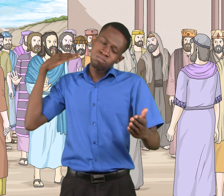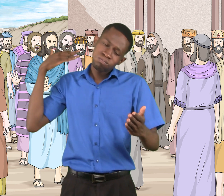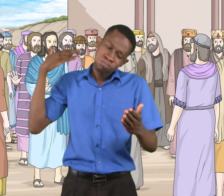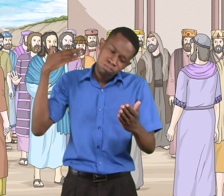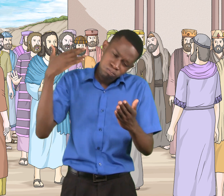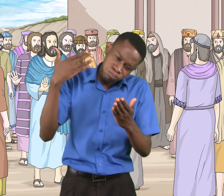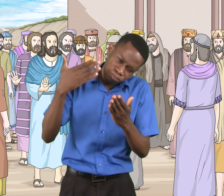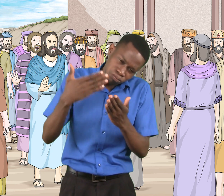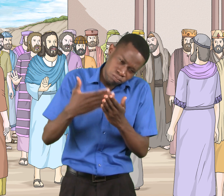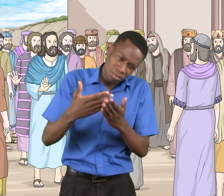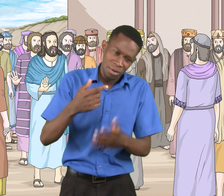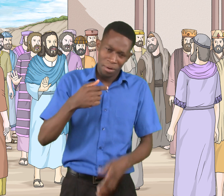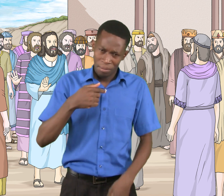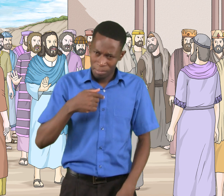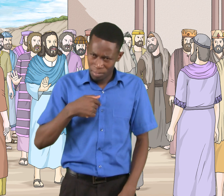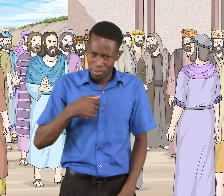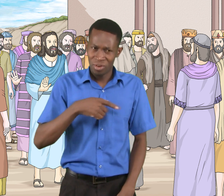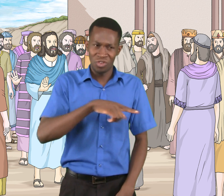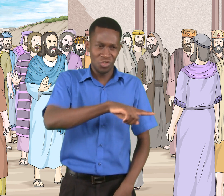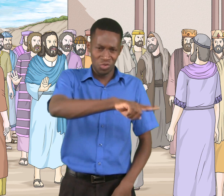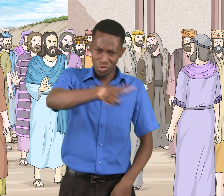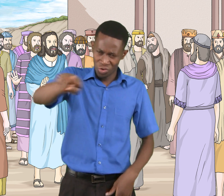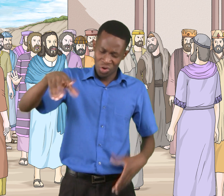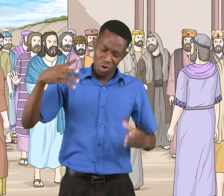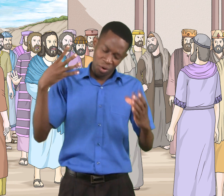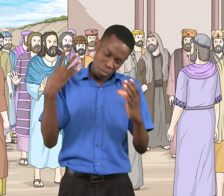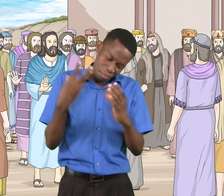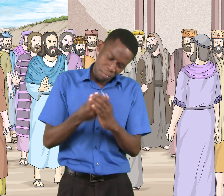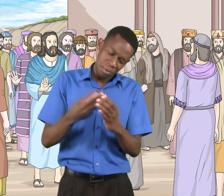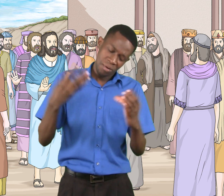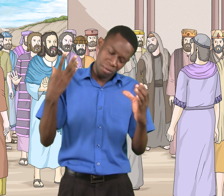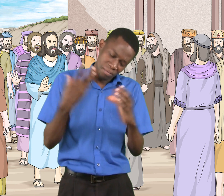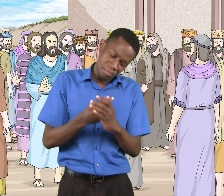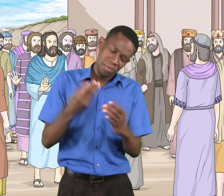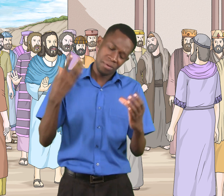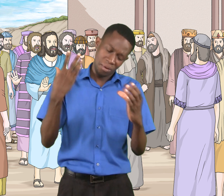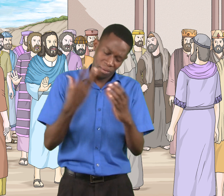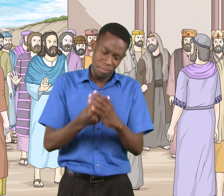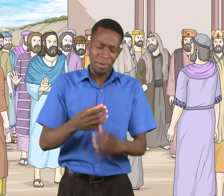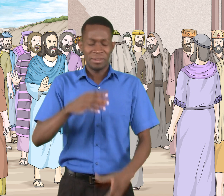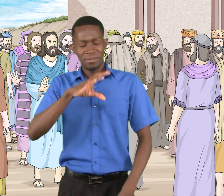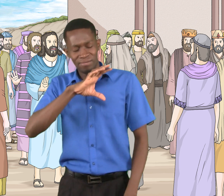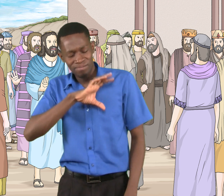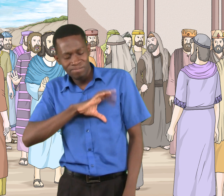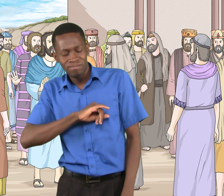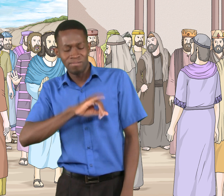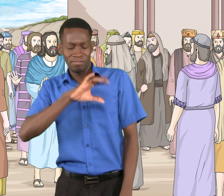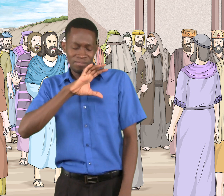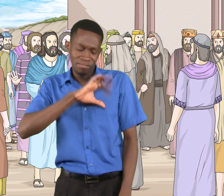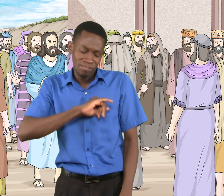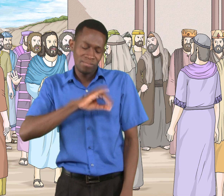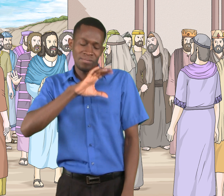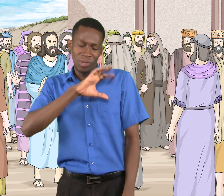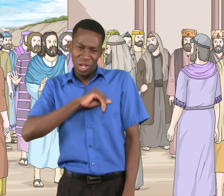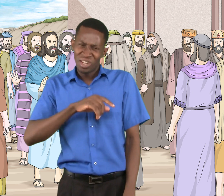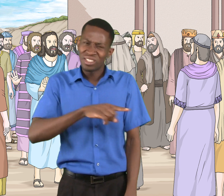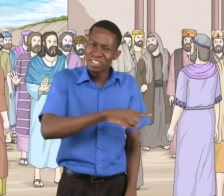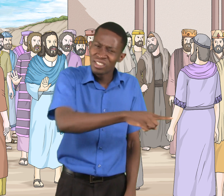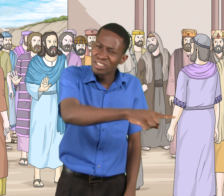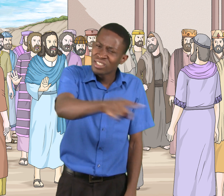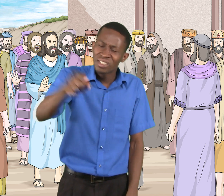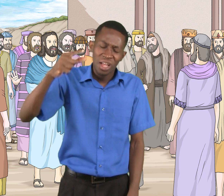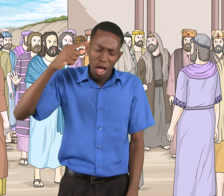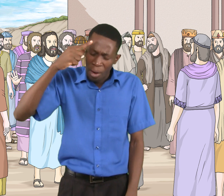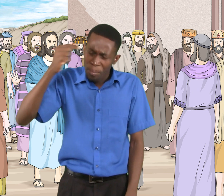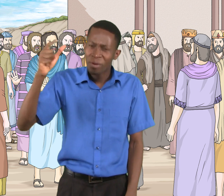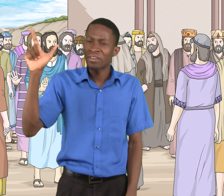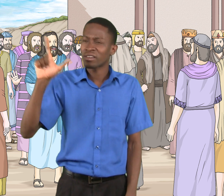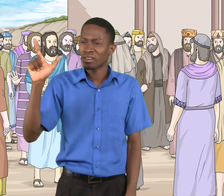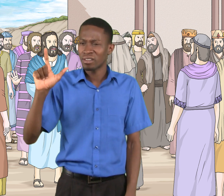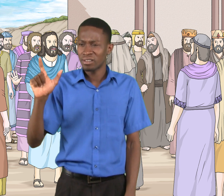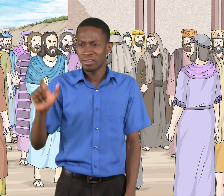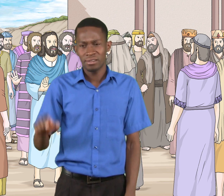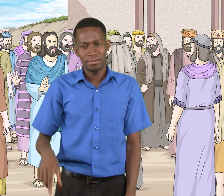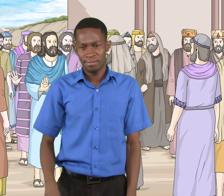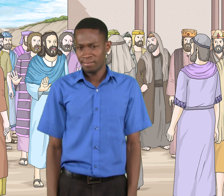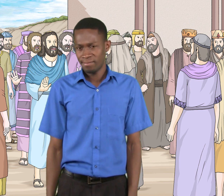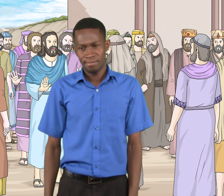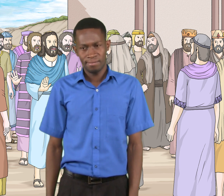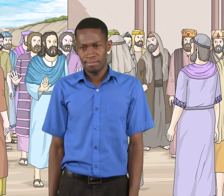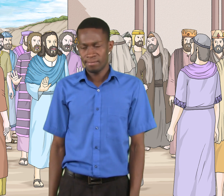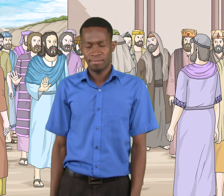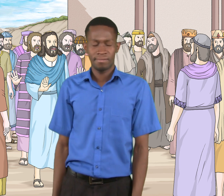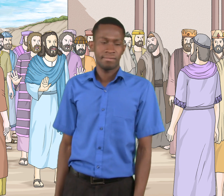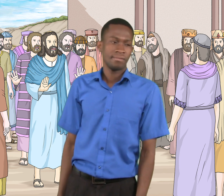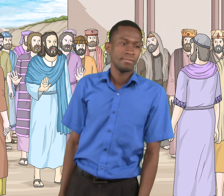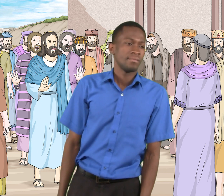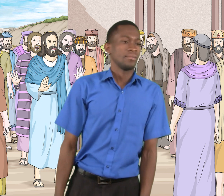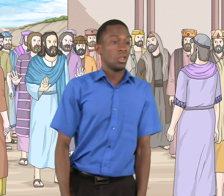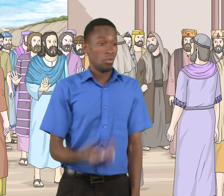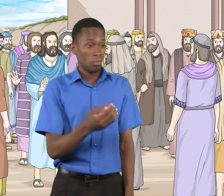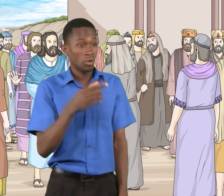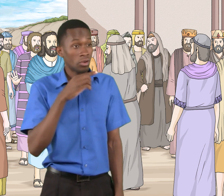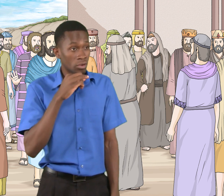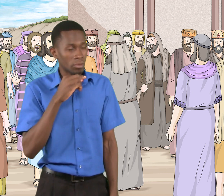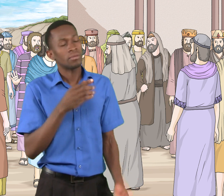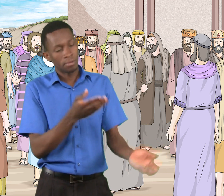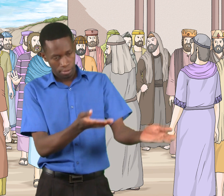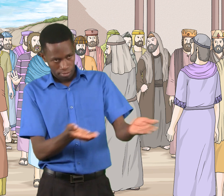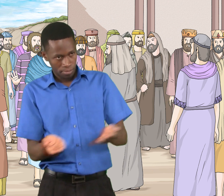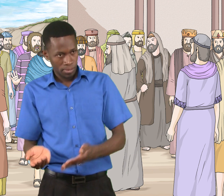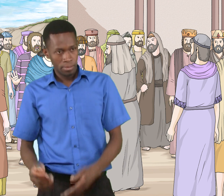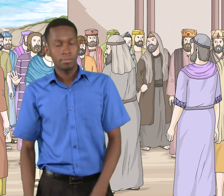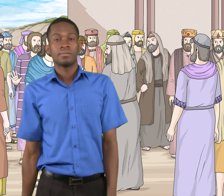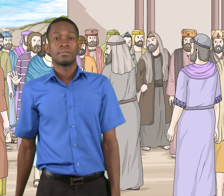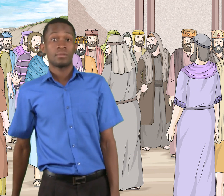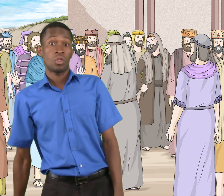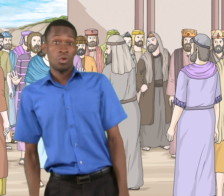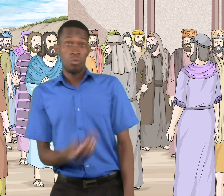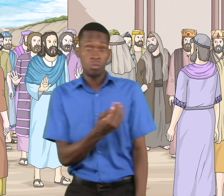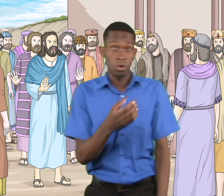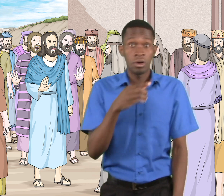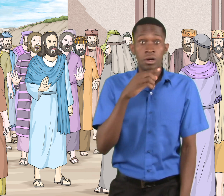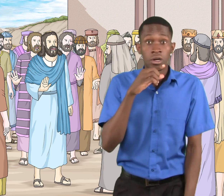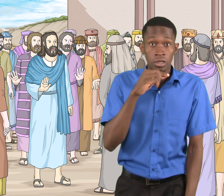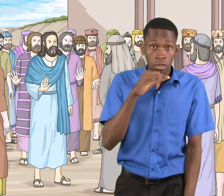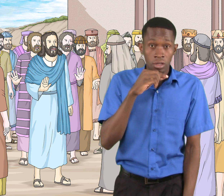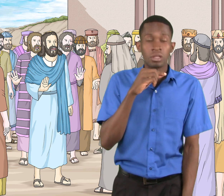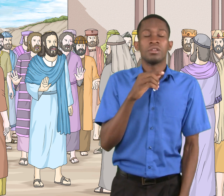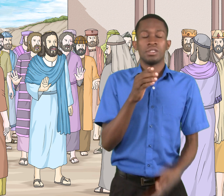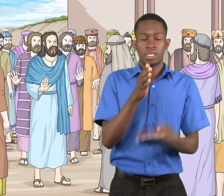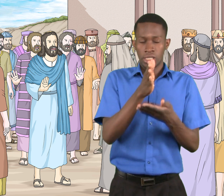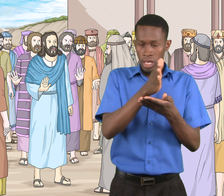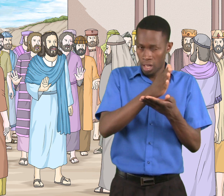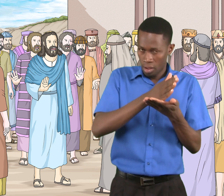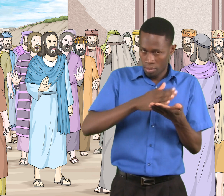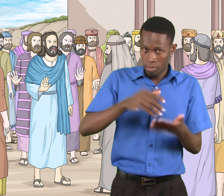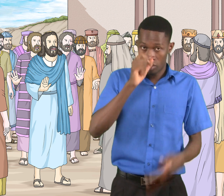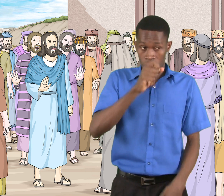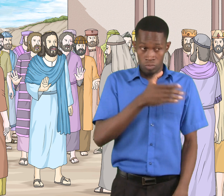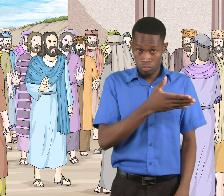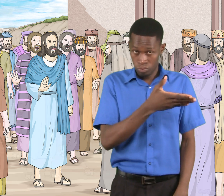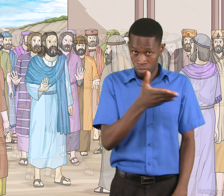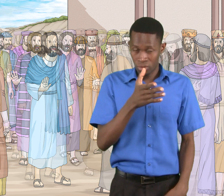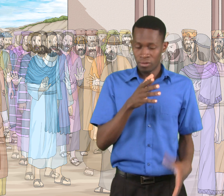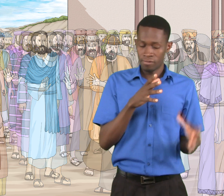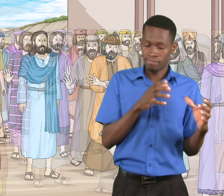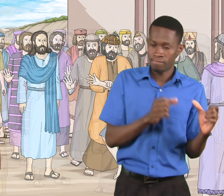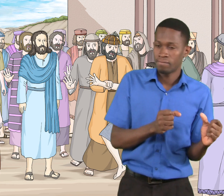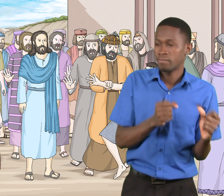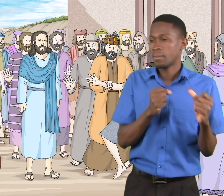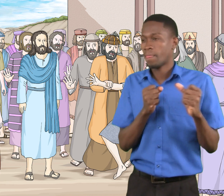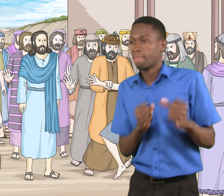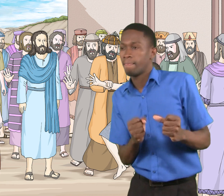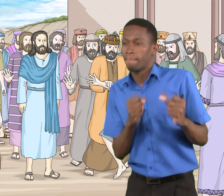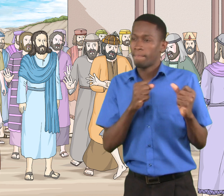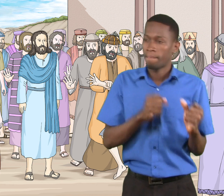How long must I put up with you? Bring the boy to Me.”